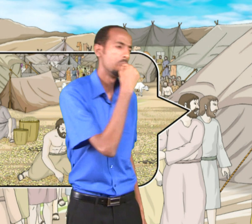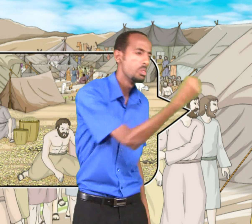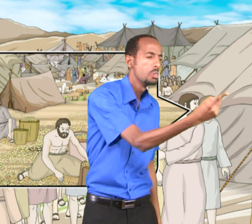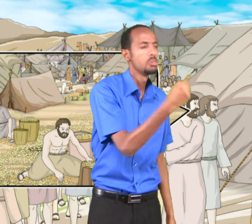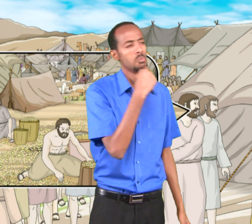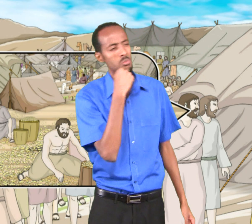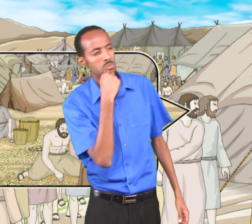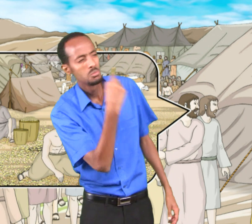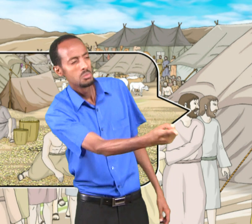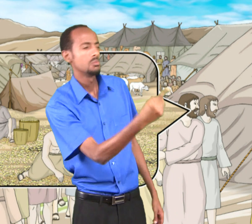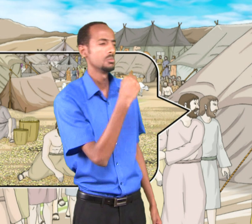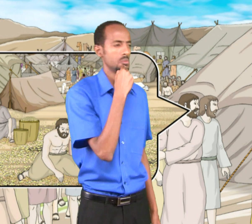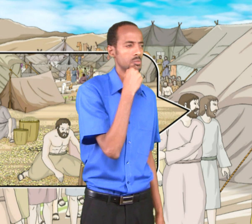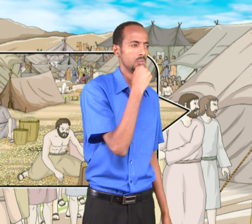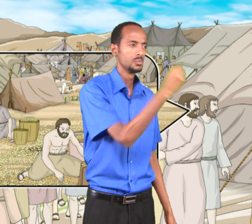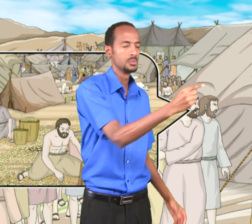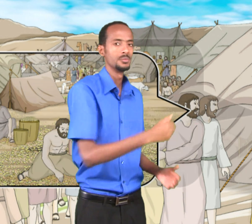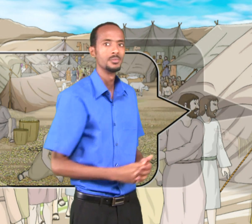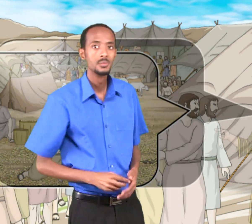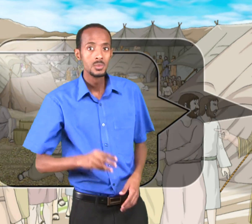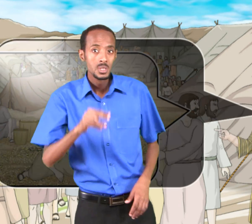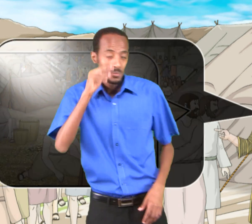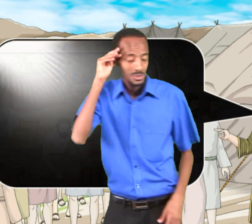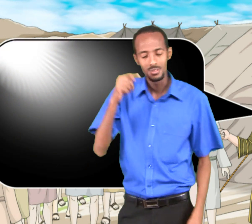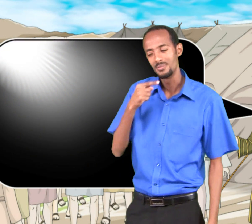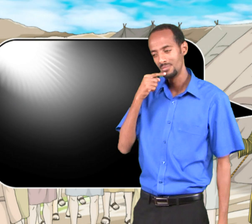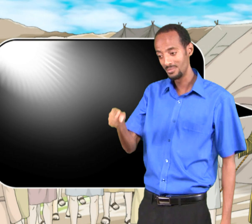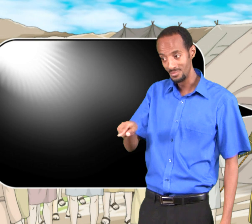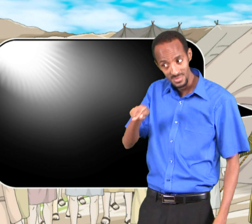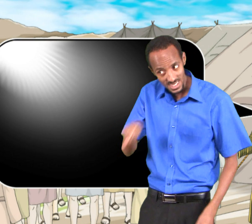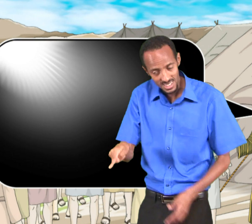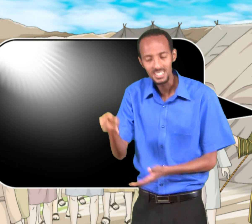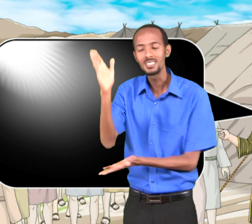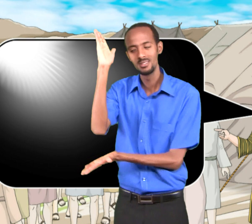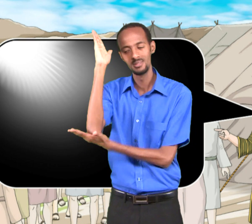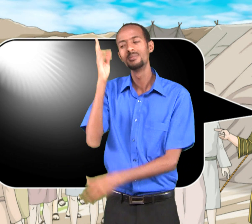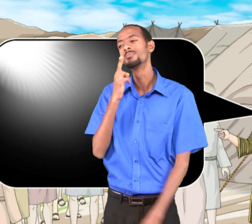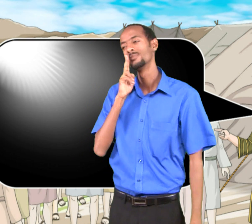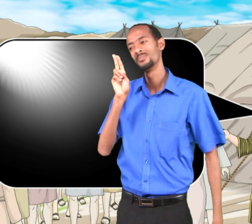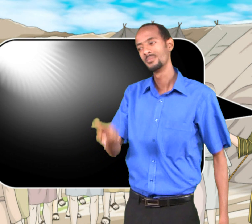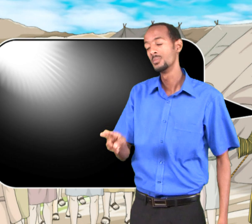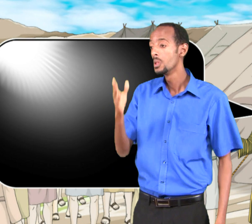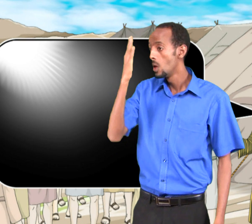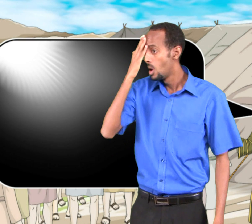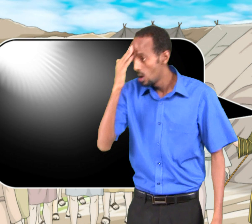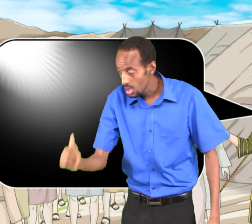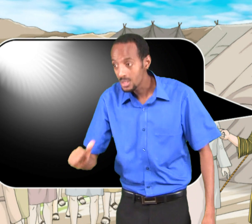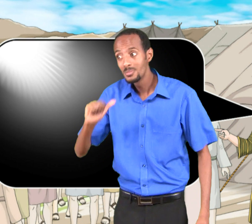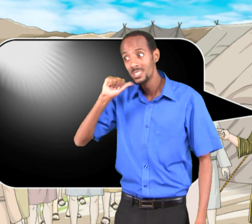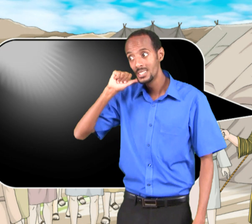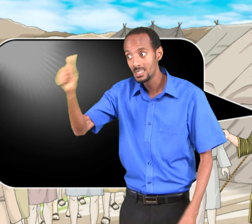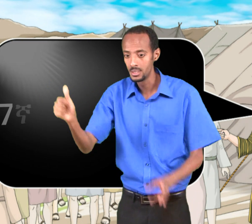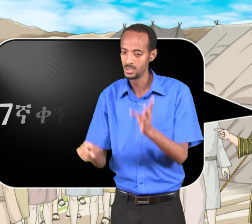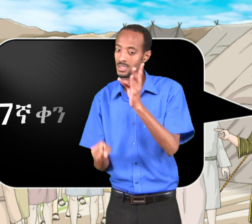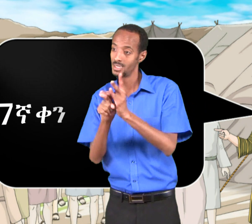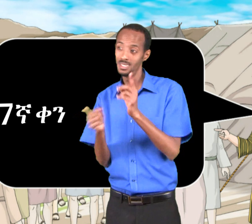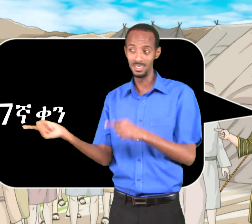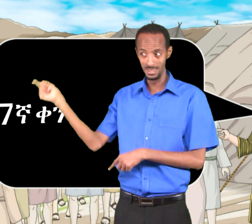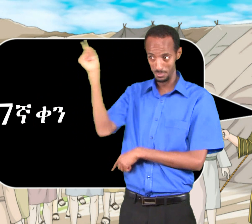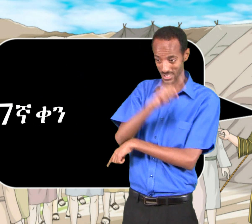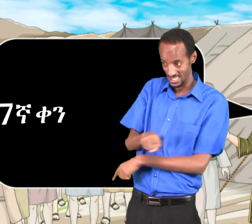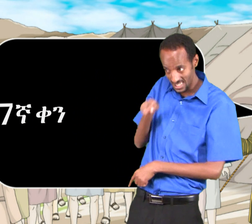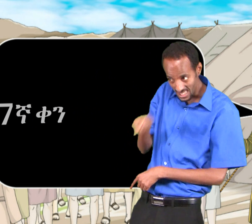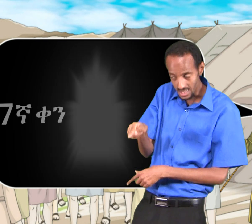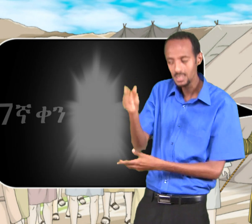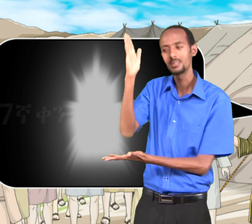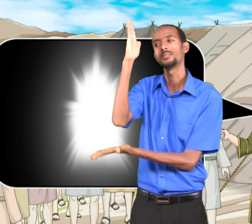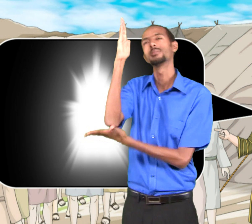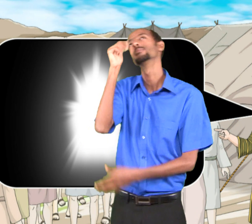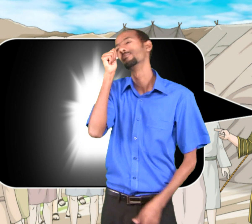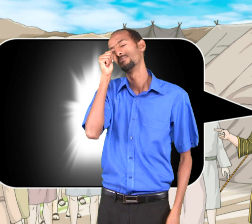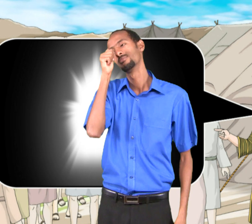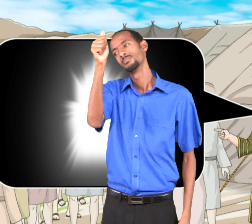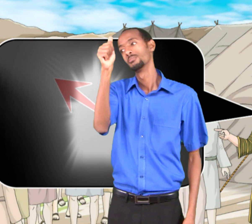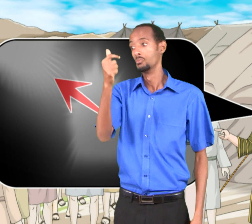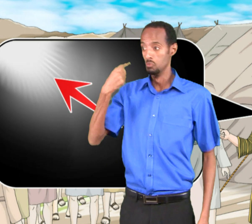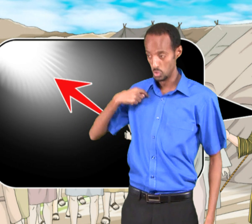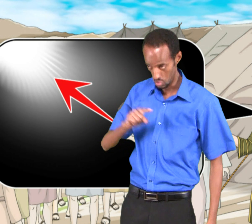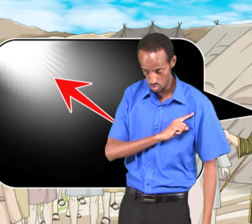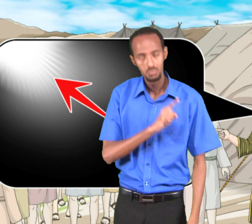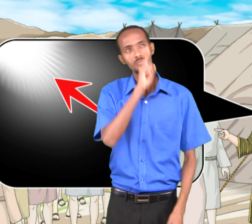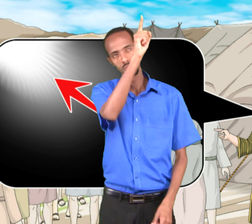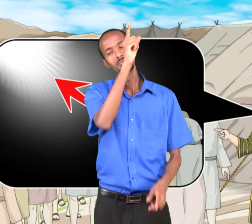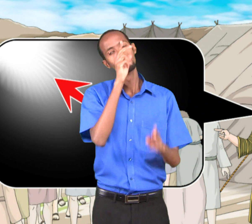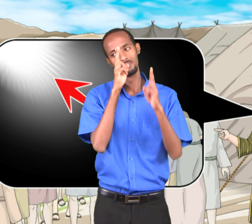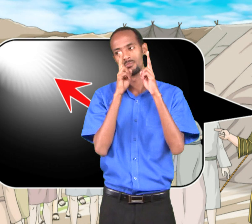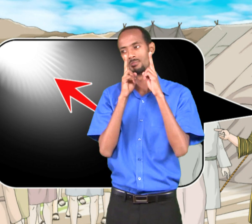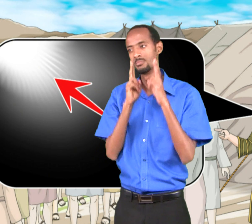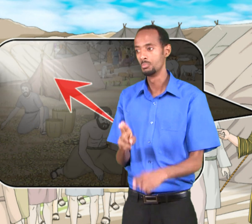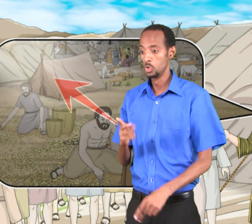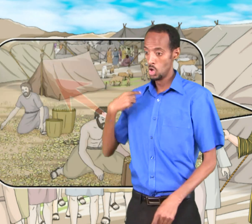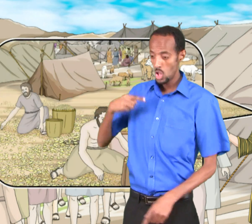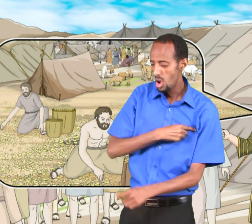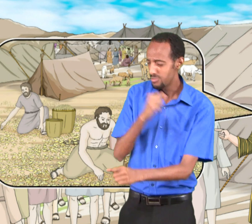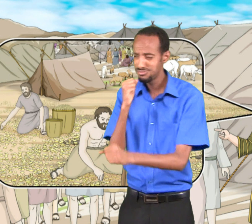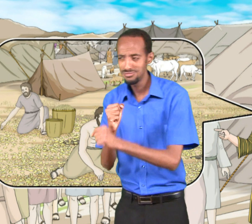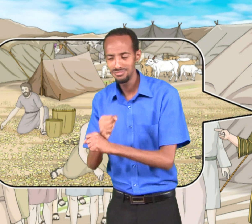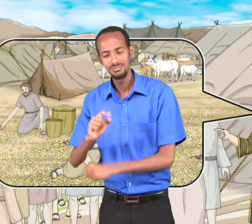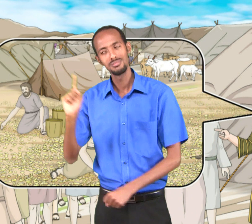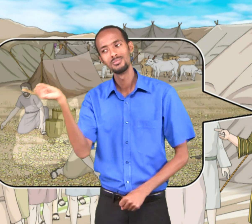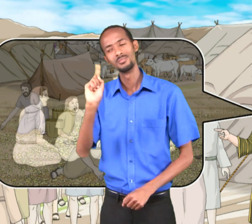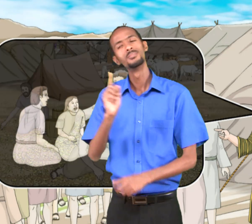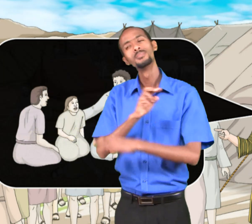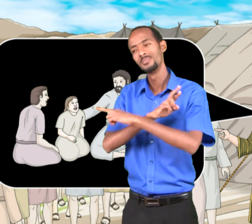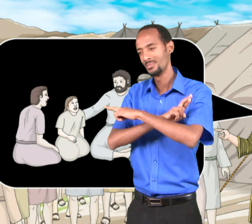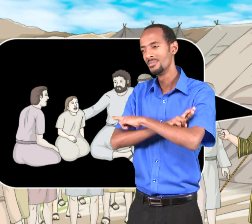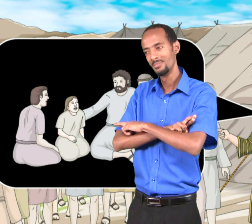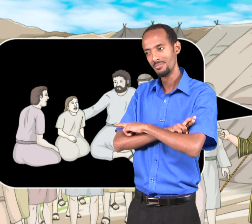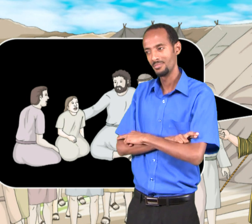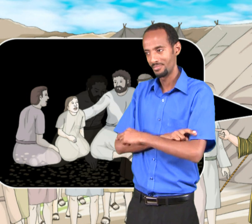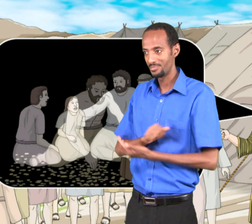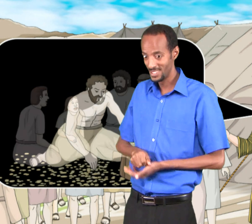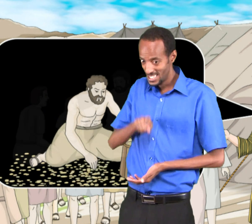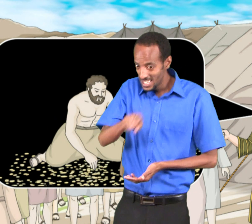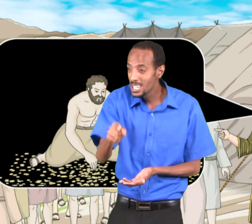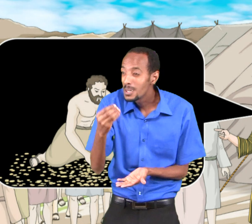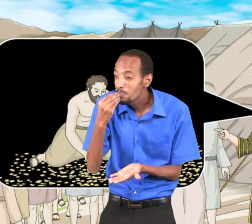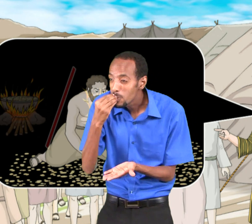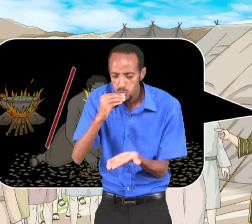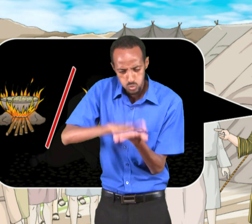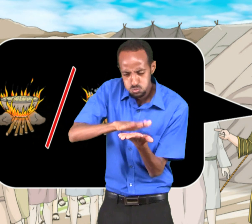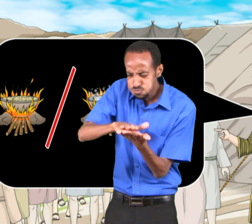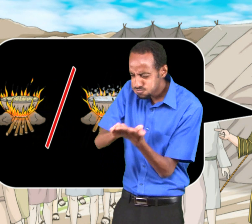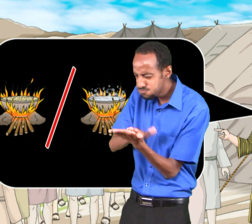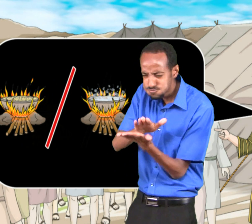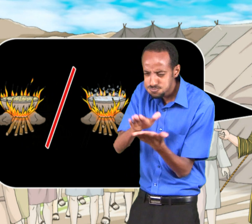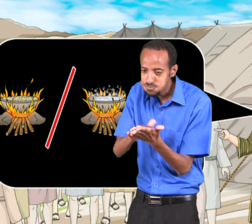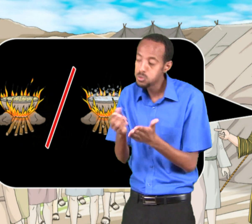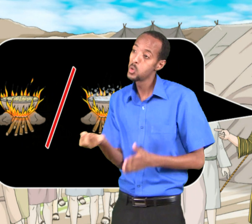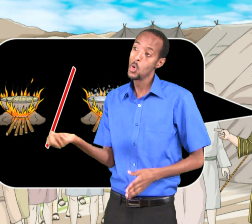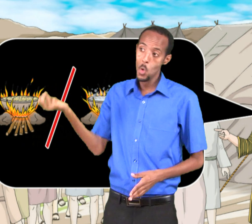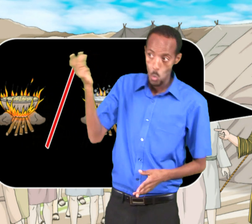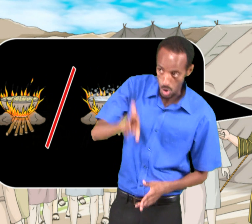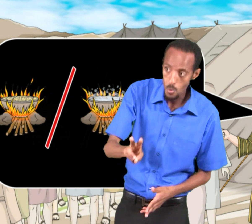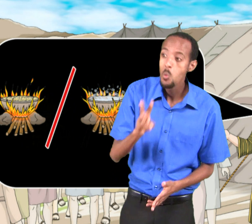He told them, “This is what the LORD has said: ‘Tomorrow is to be a day of complete rest, a holy Sabbath to the LORD.